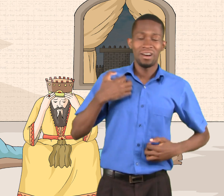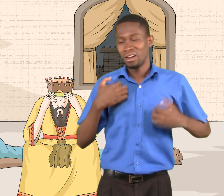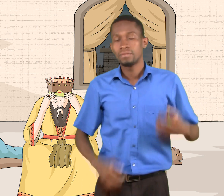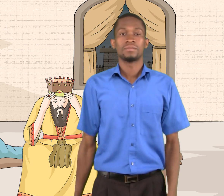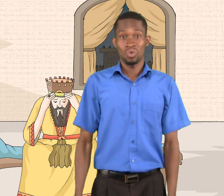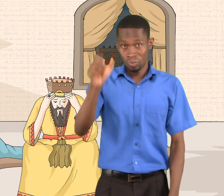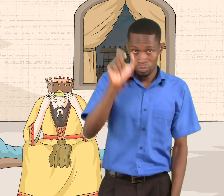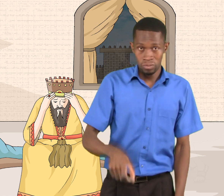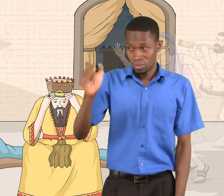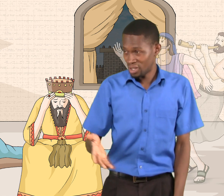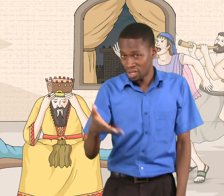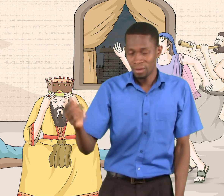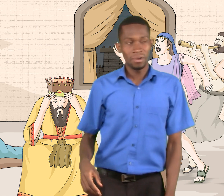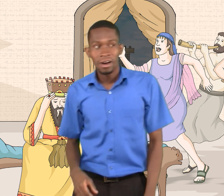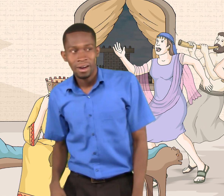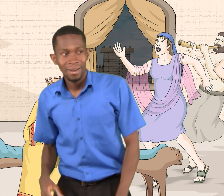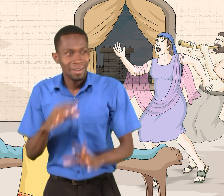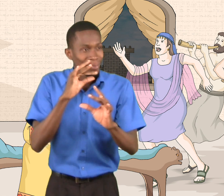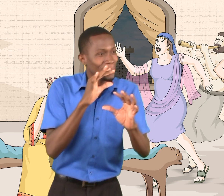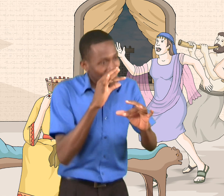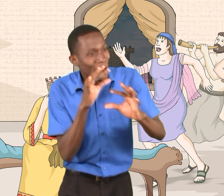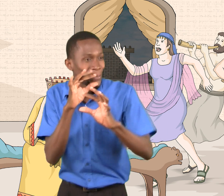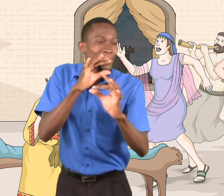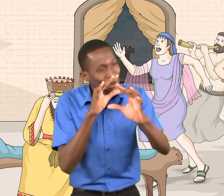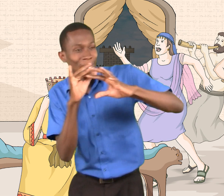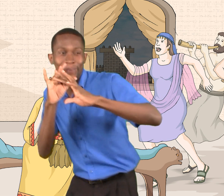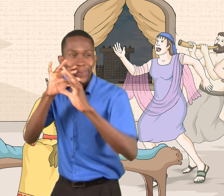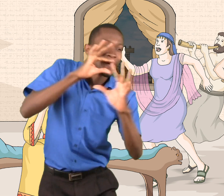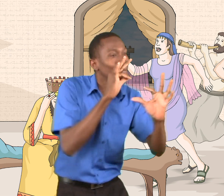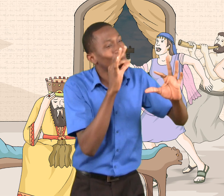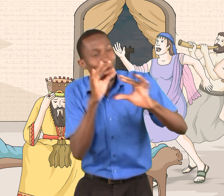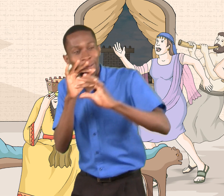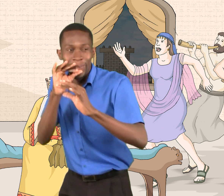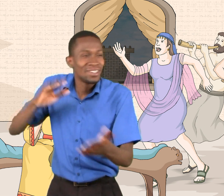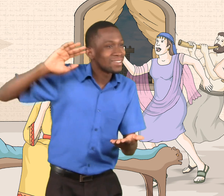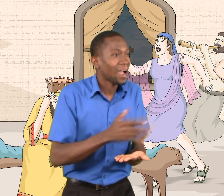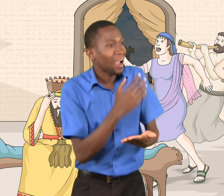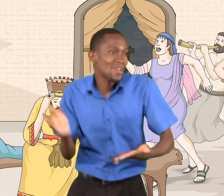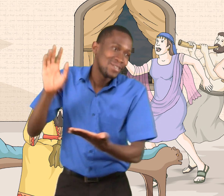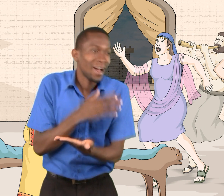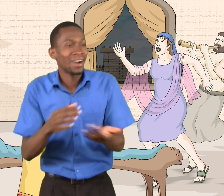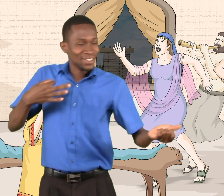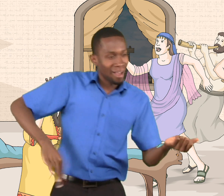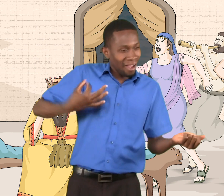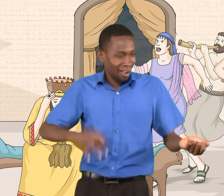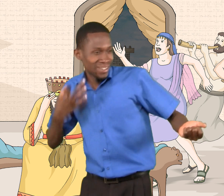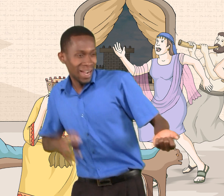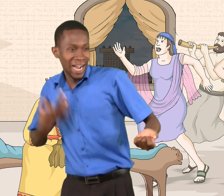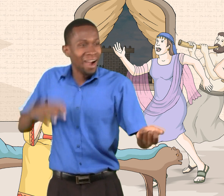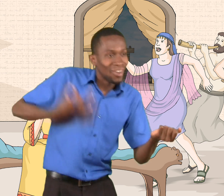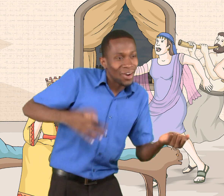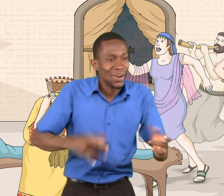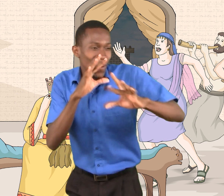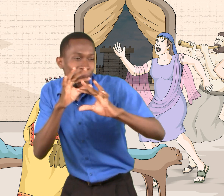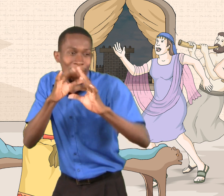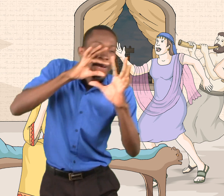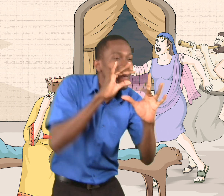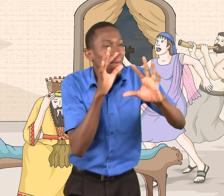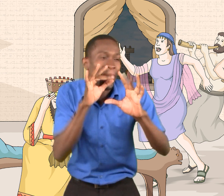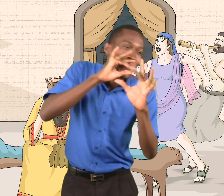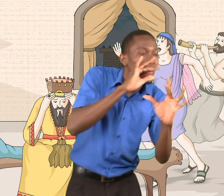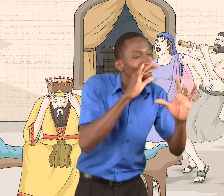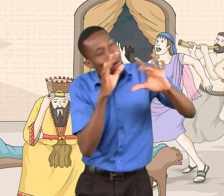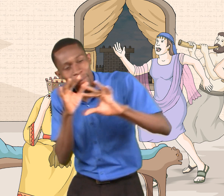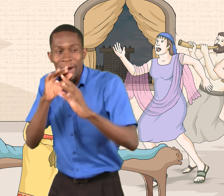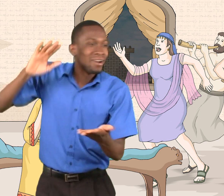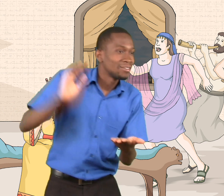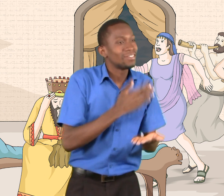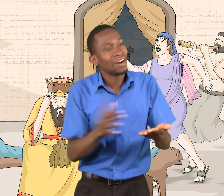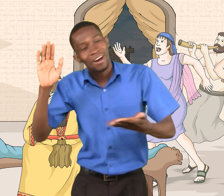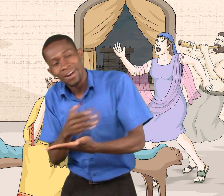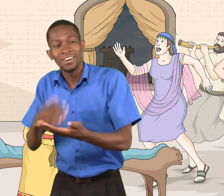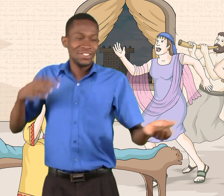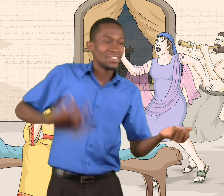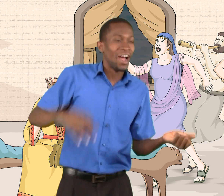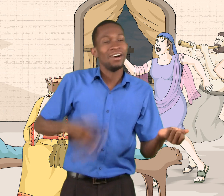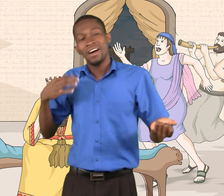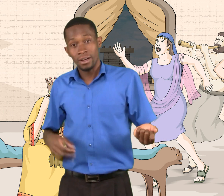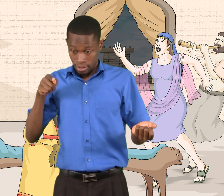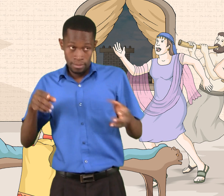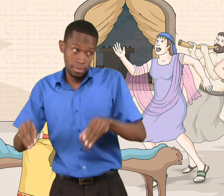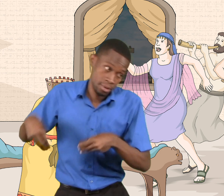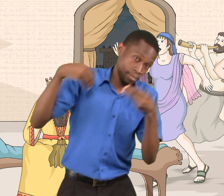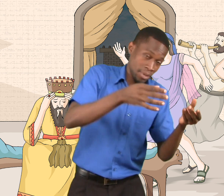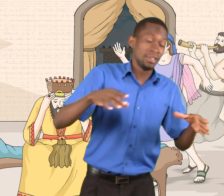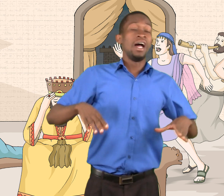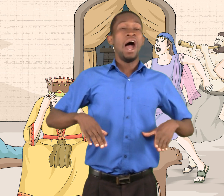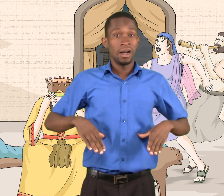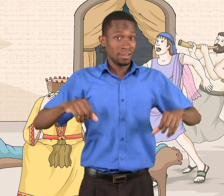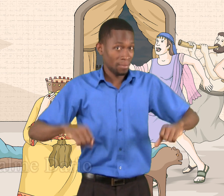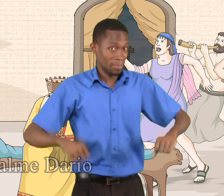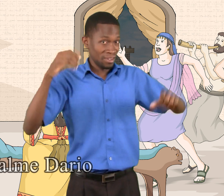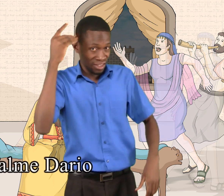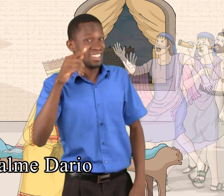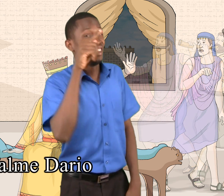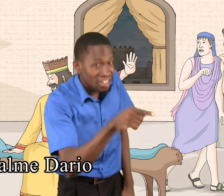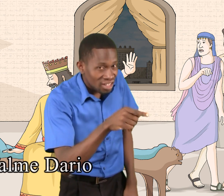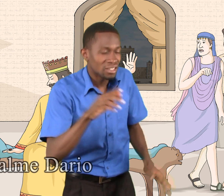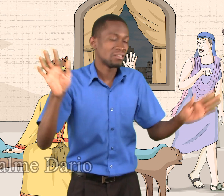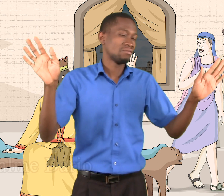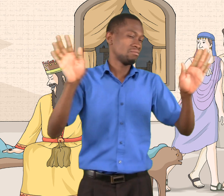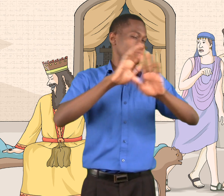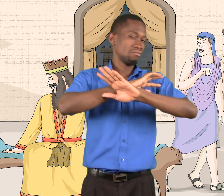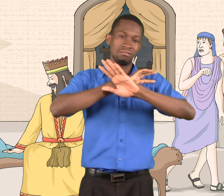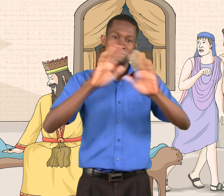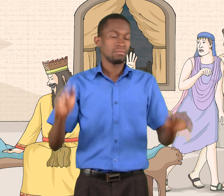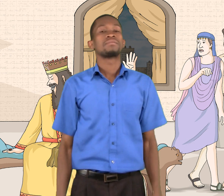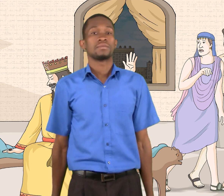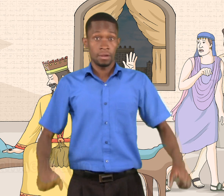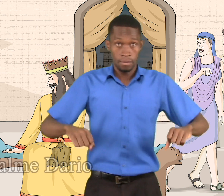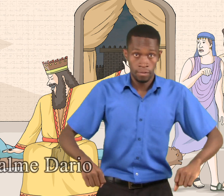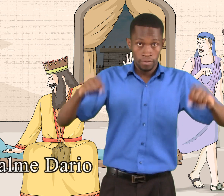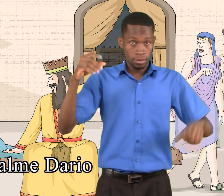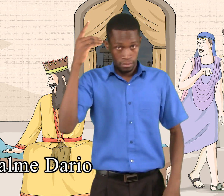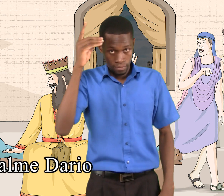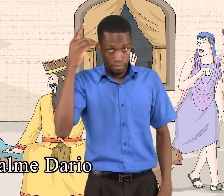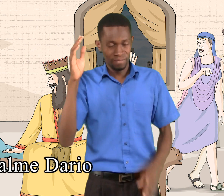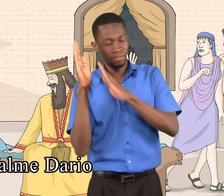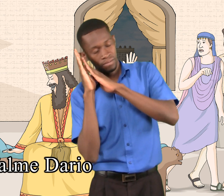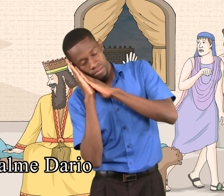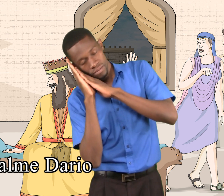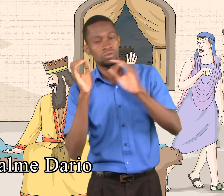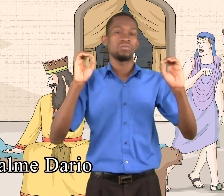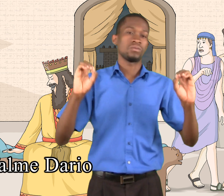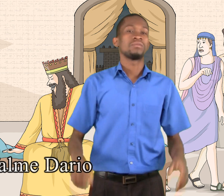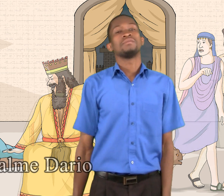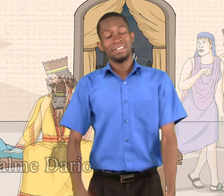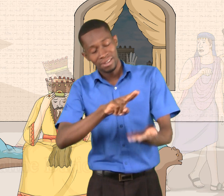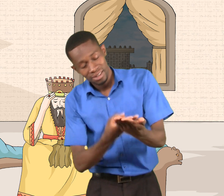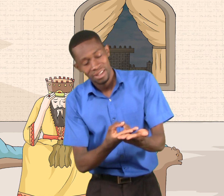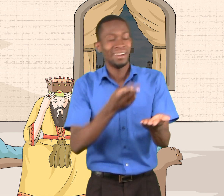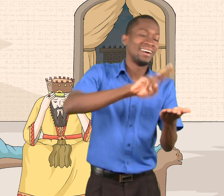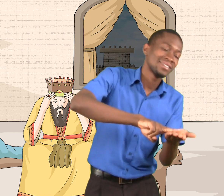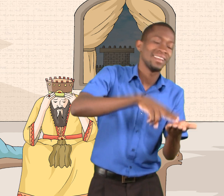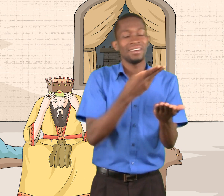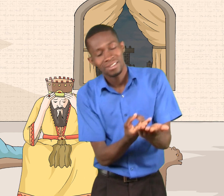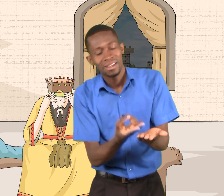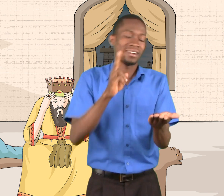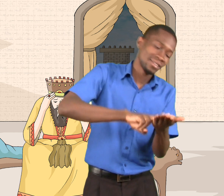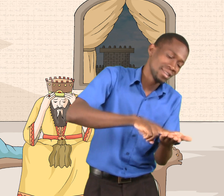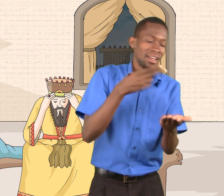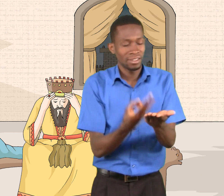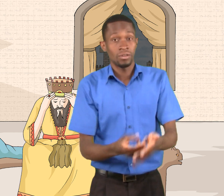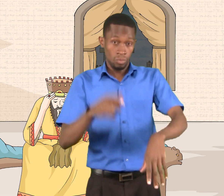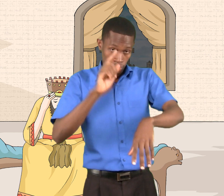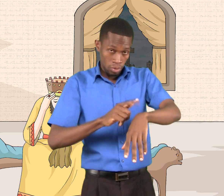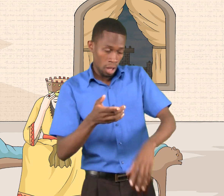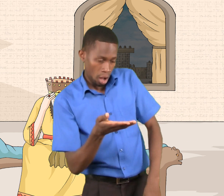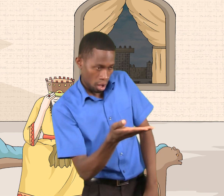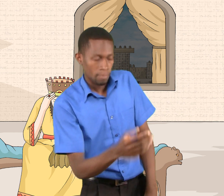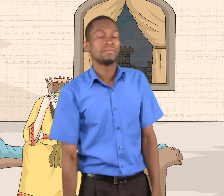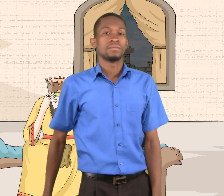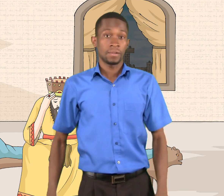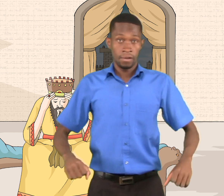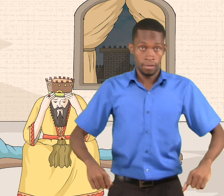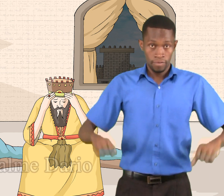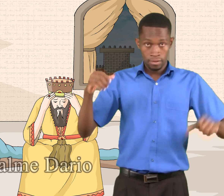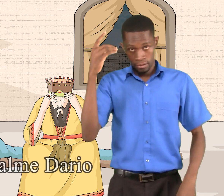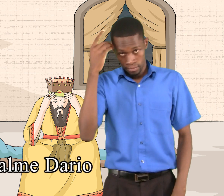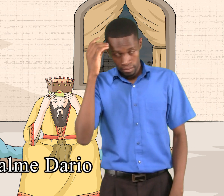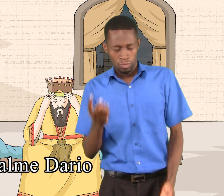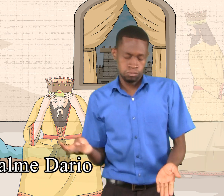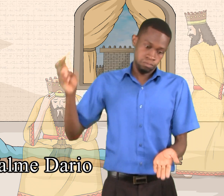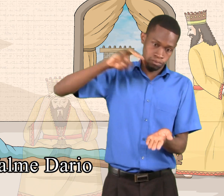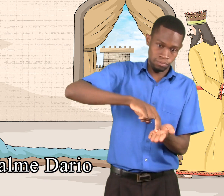No entertainment was brought before him, and sleep fled from him.